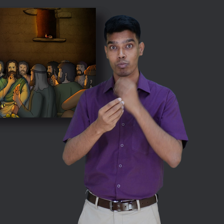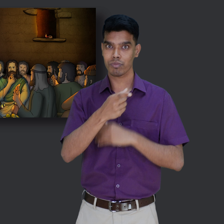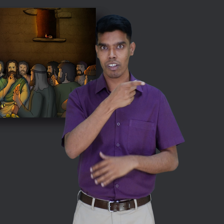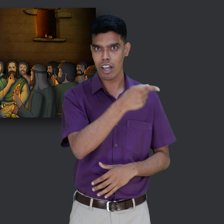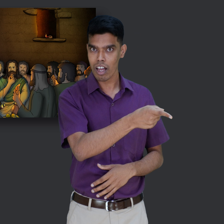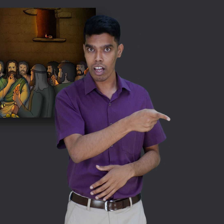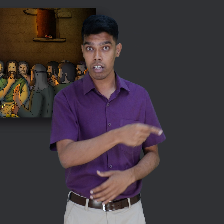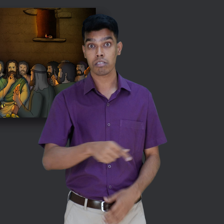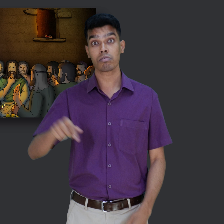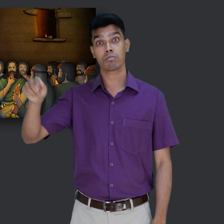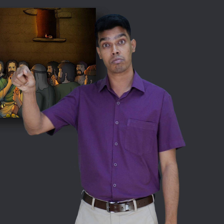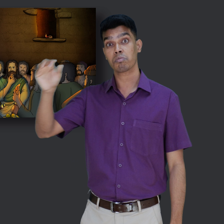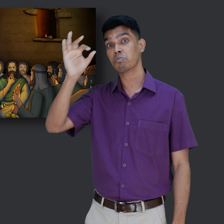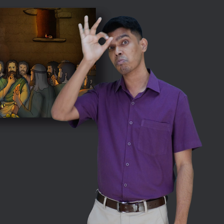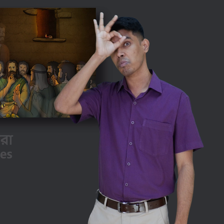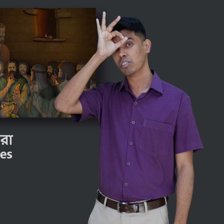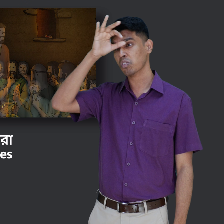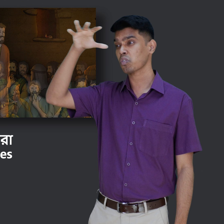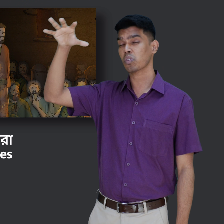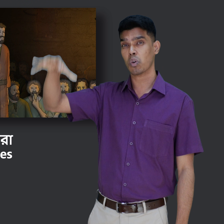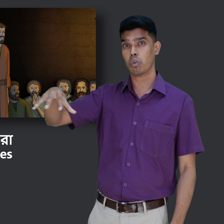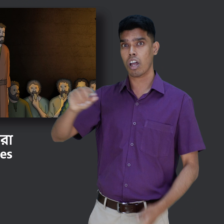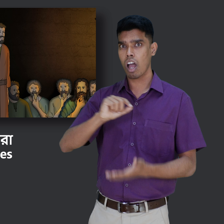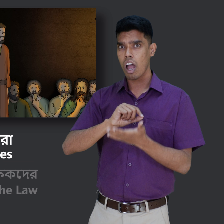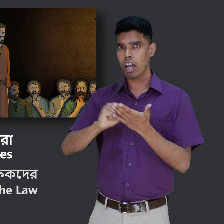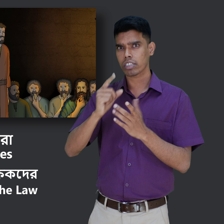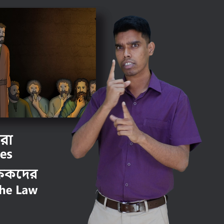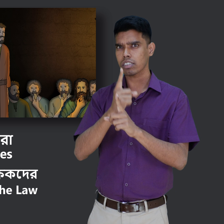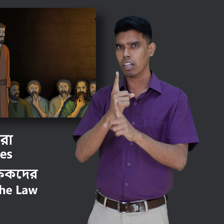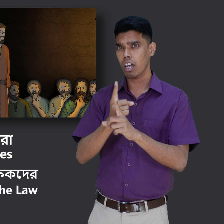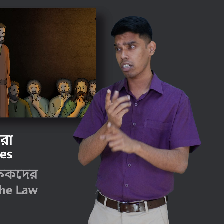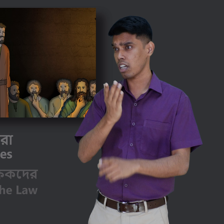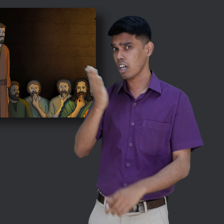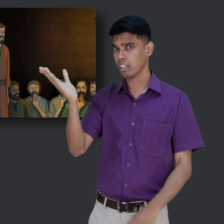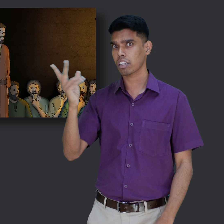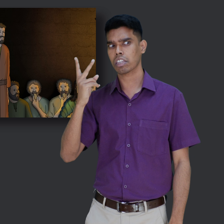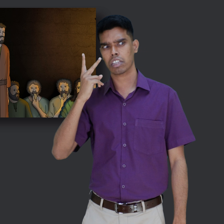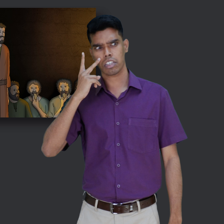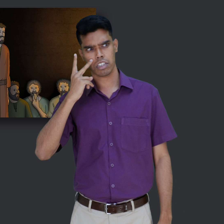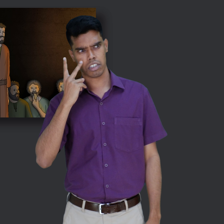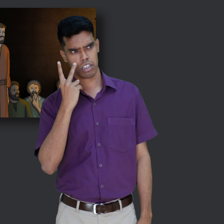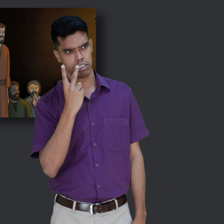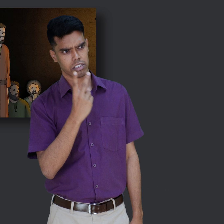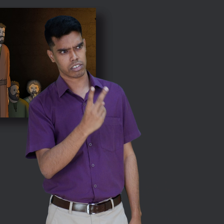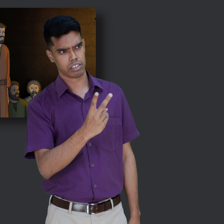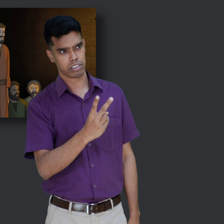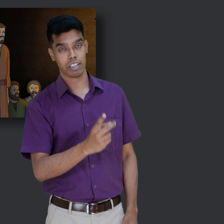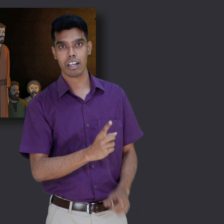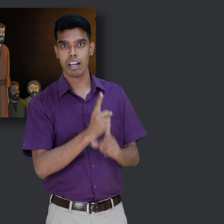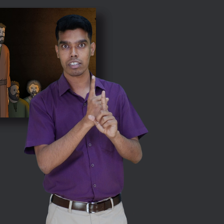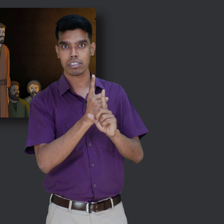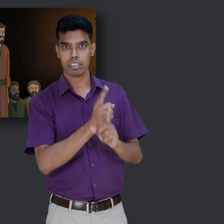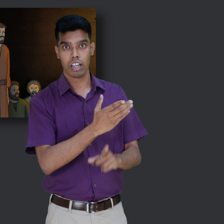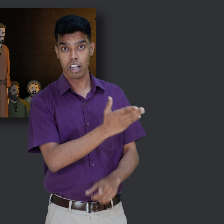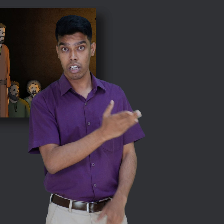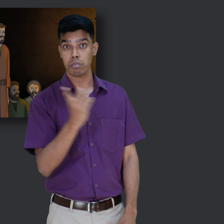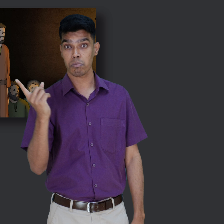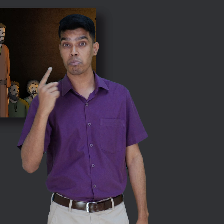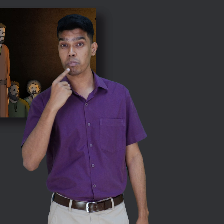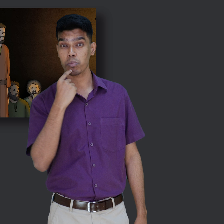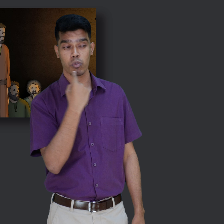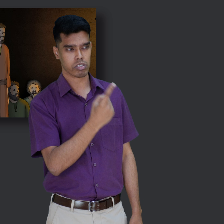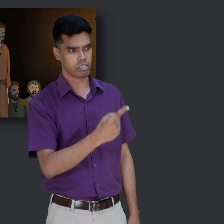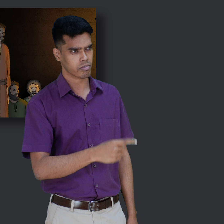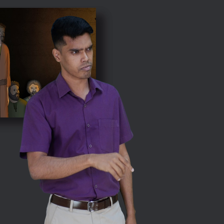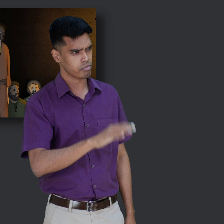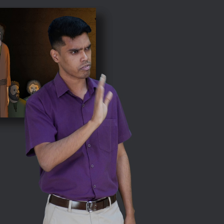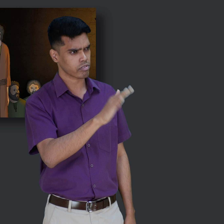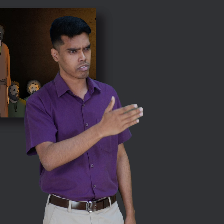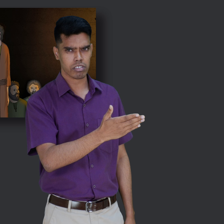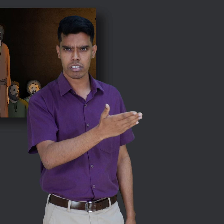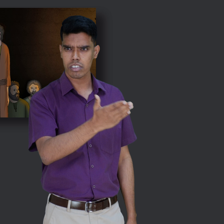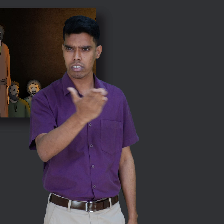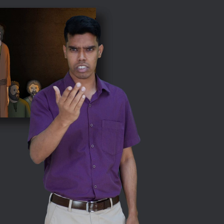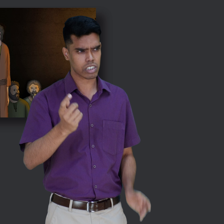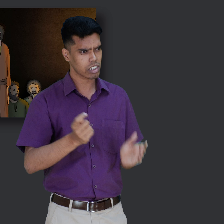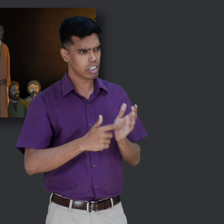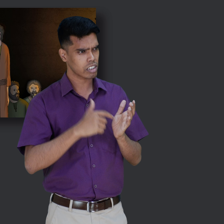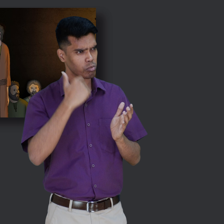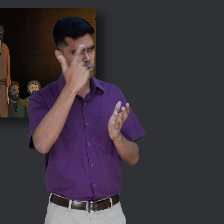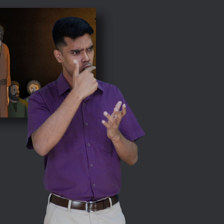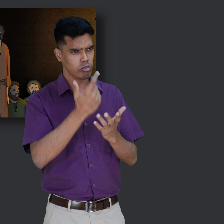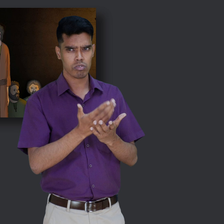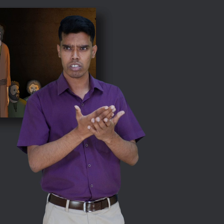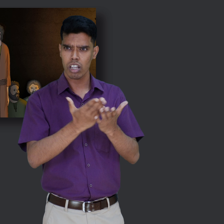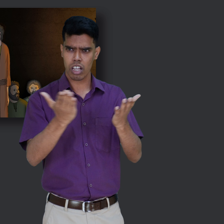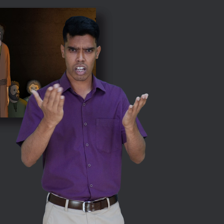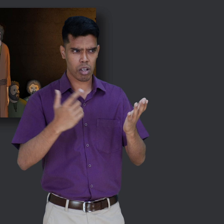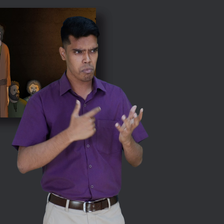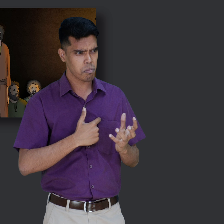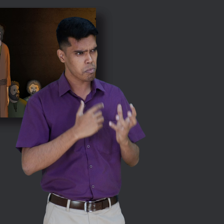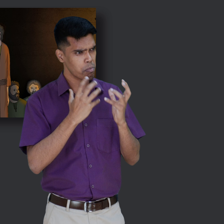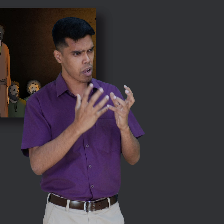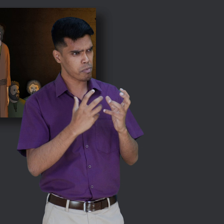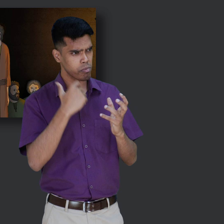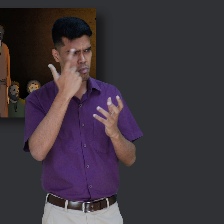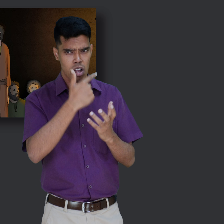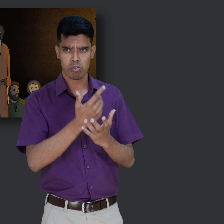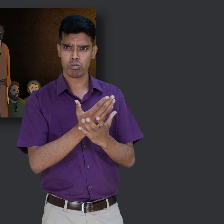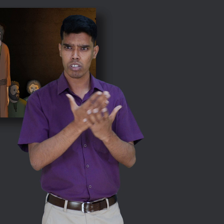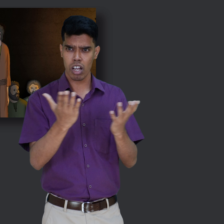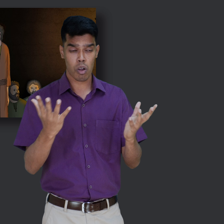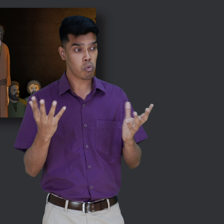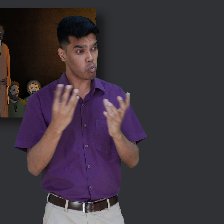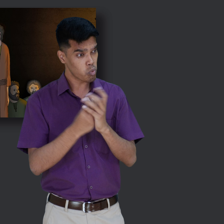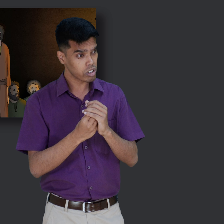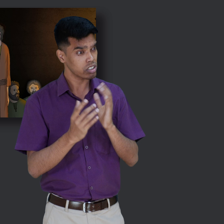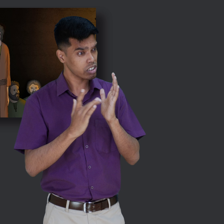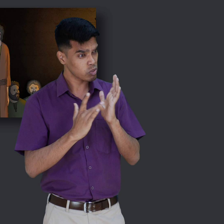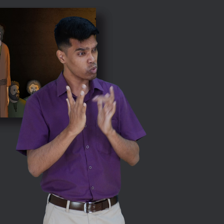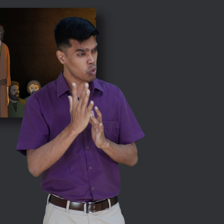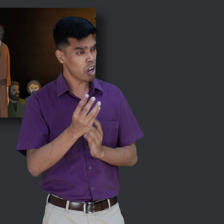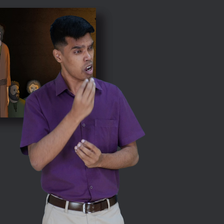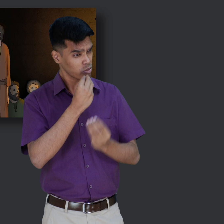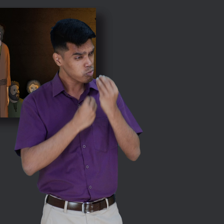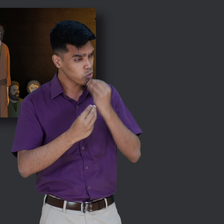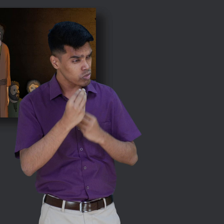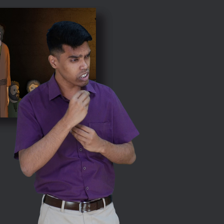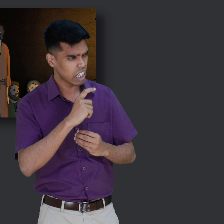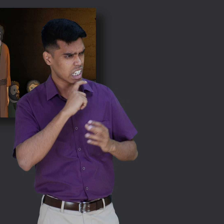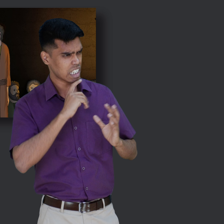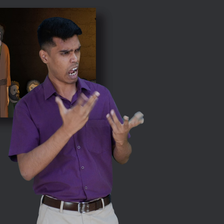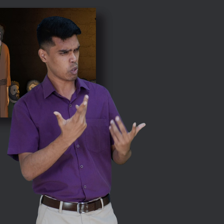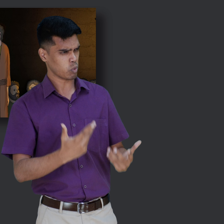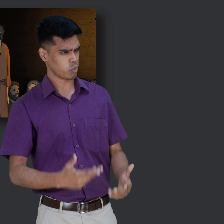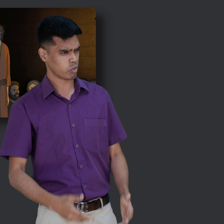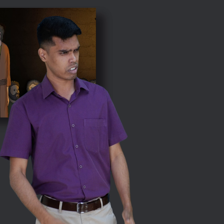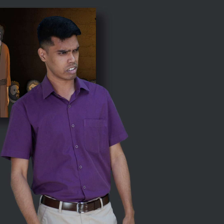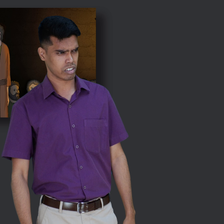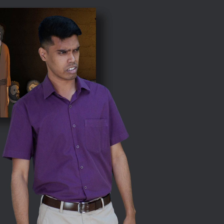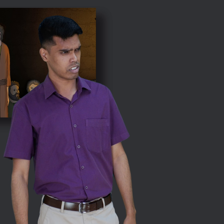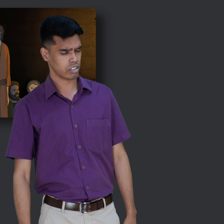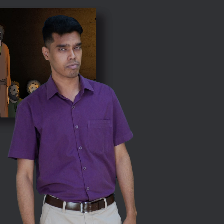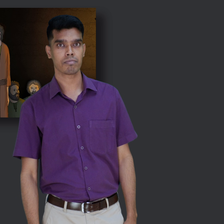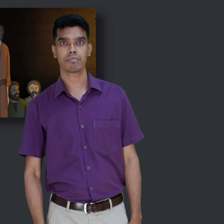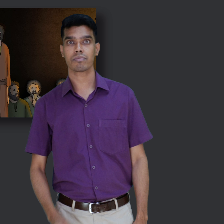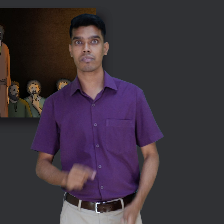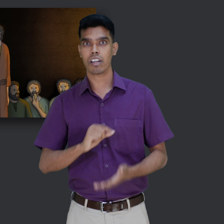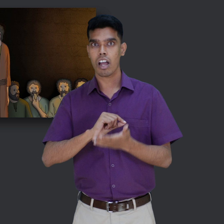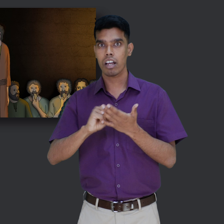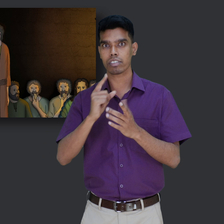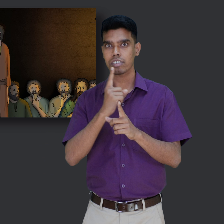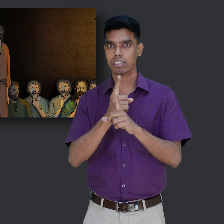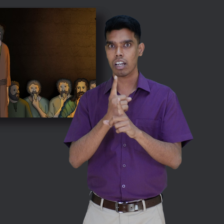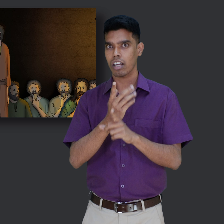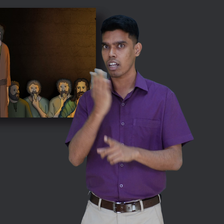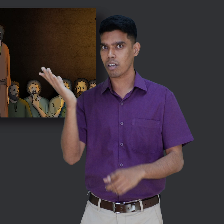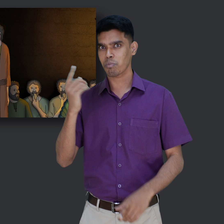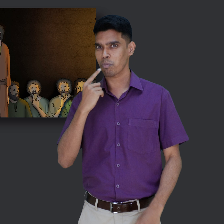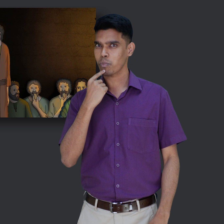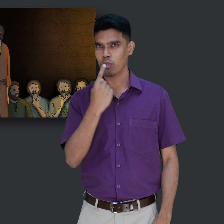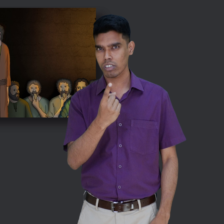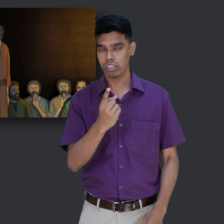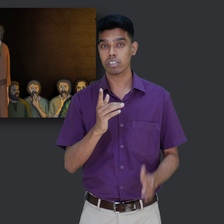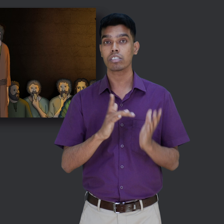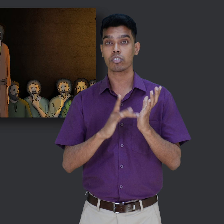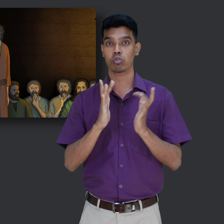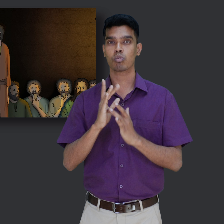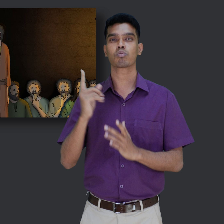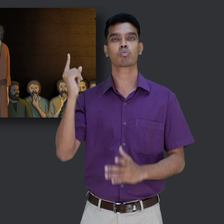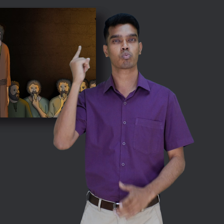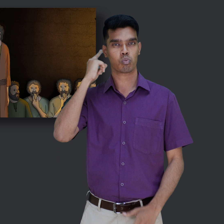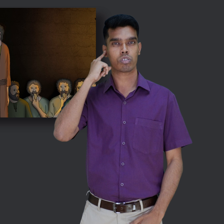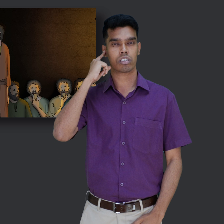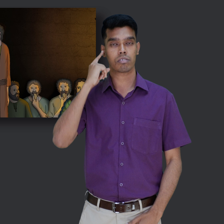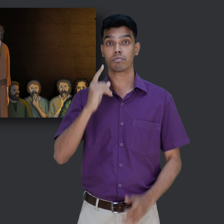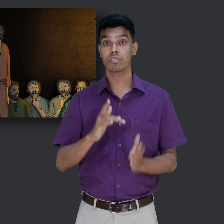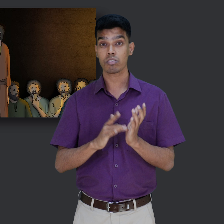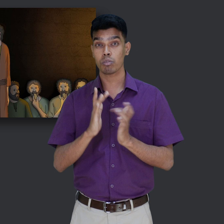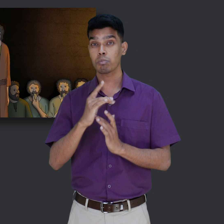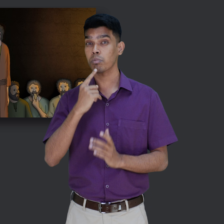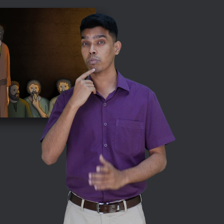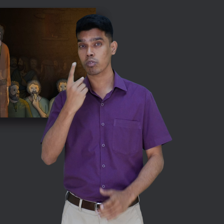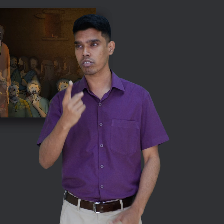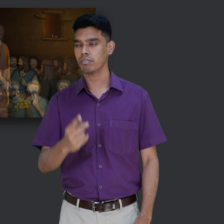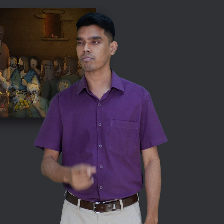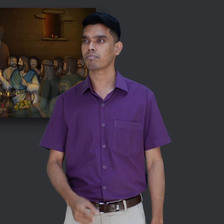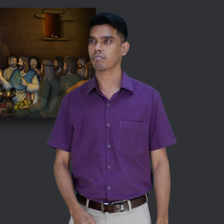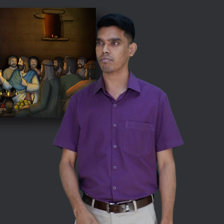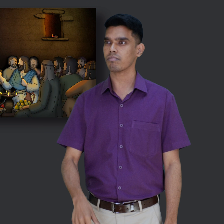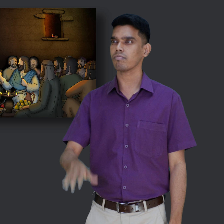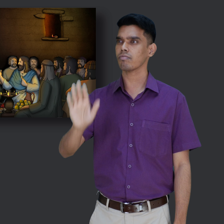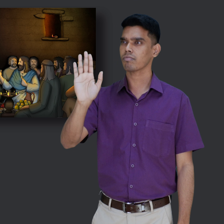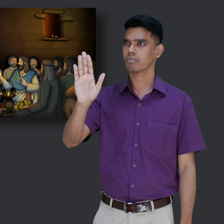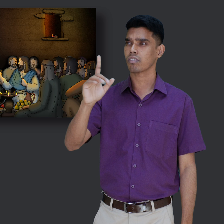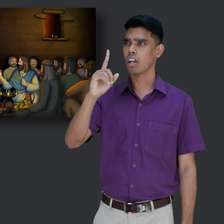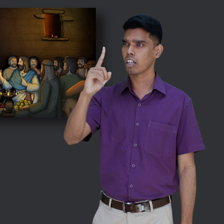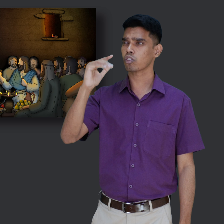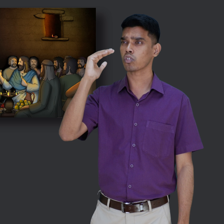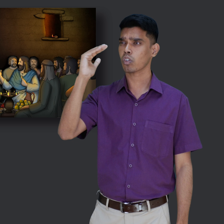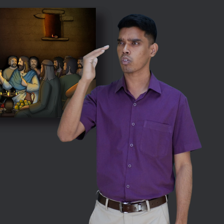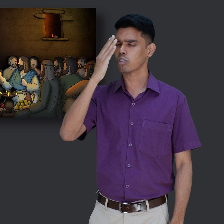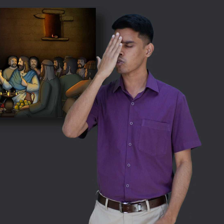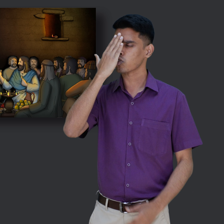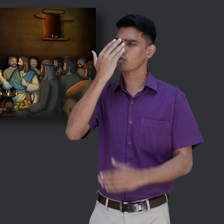When the scribes who were Pharisees saw Jesus eating with these people, they asked His disciples, “Why does He eat with tax collectors and sinners?”